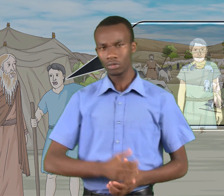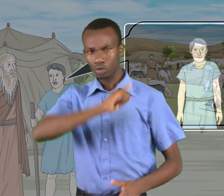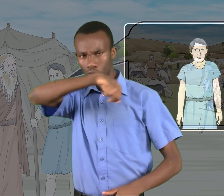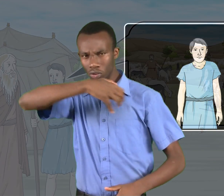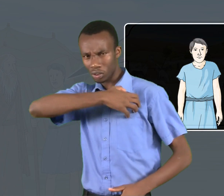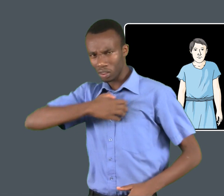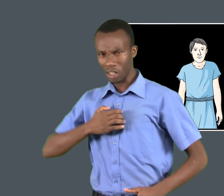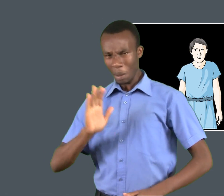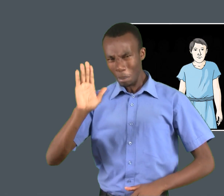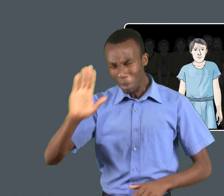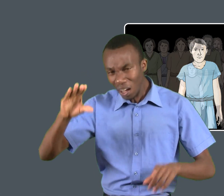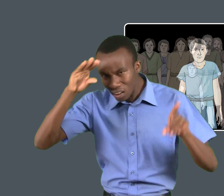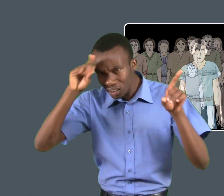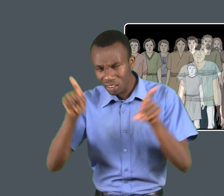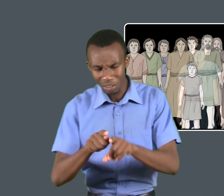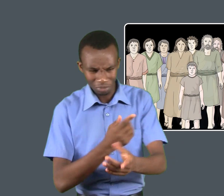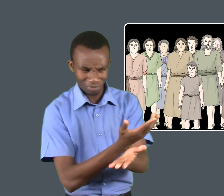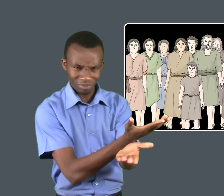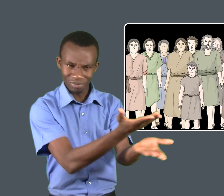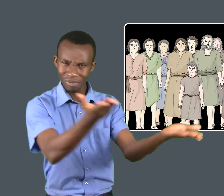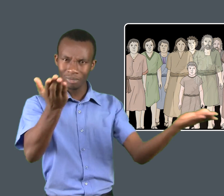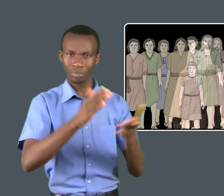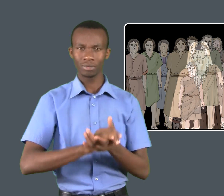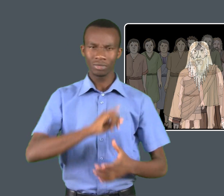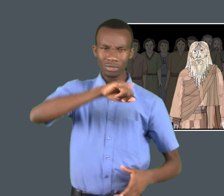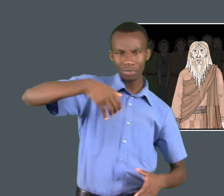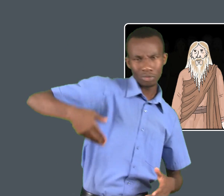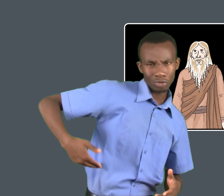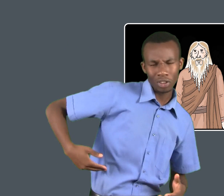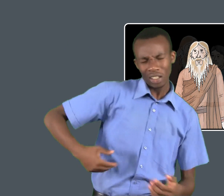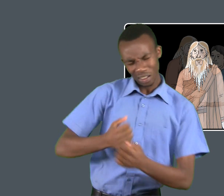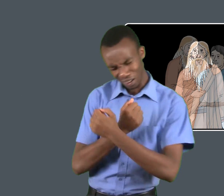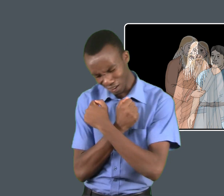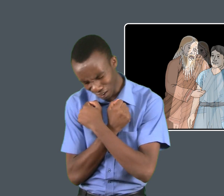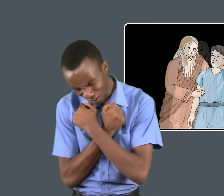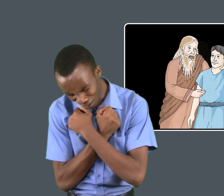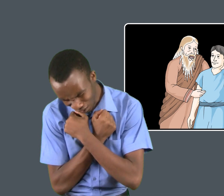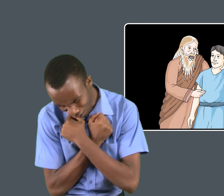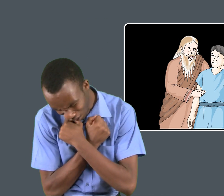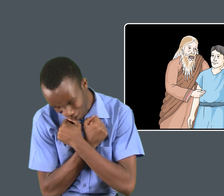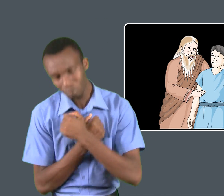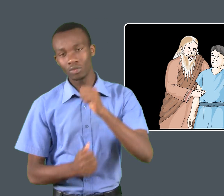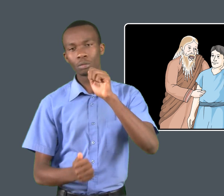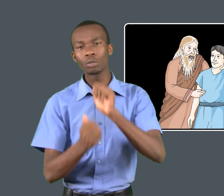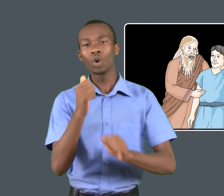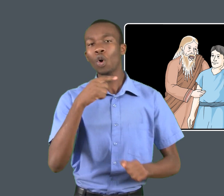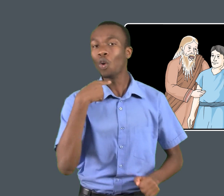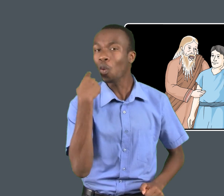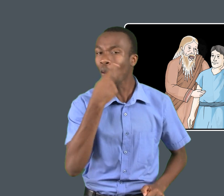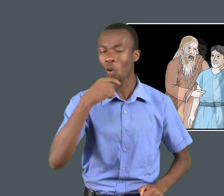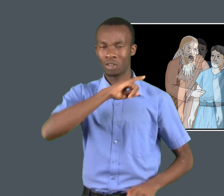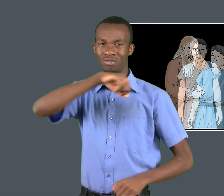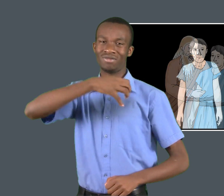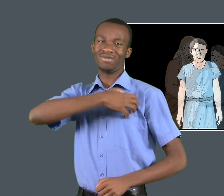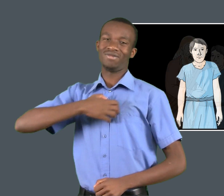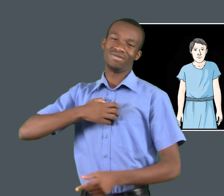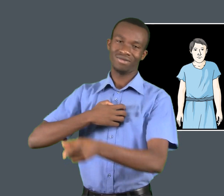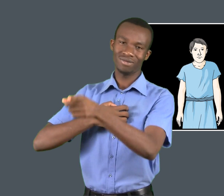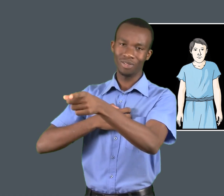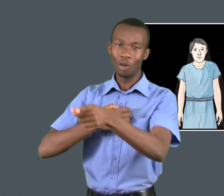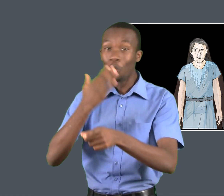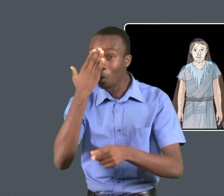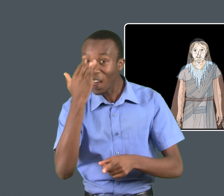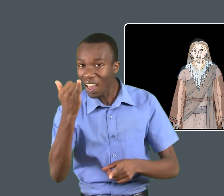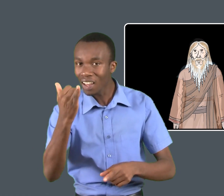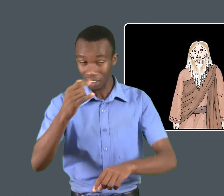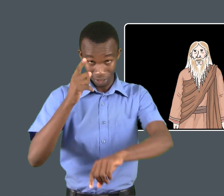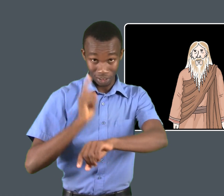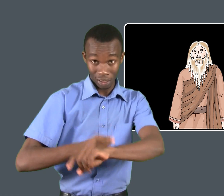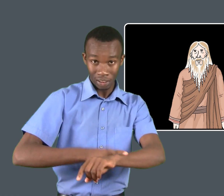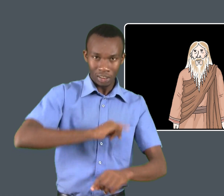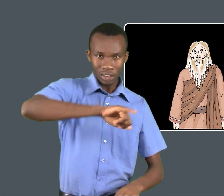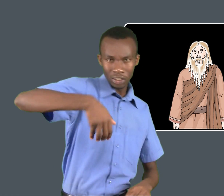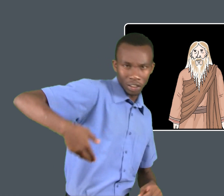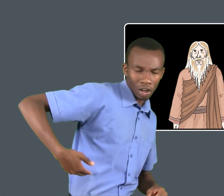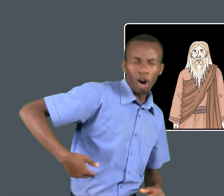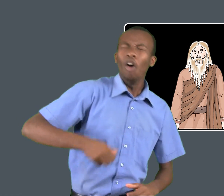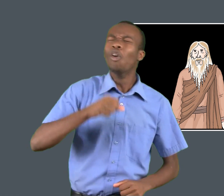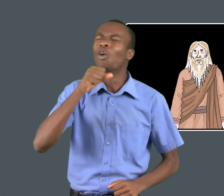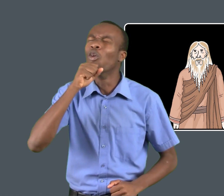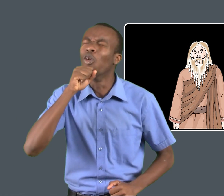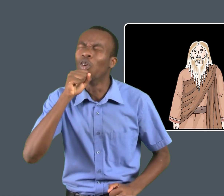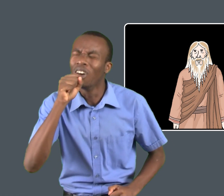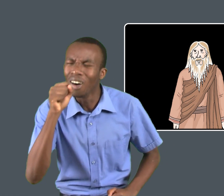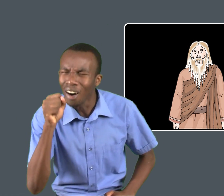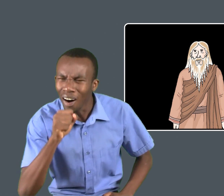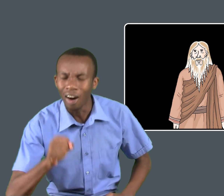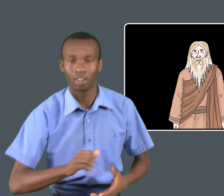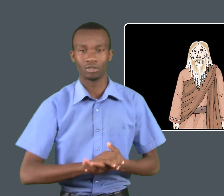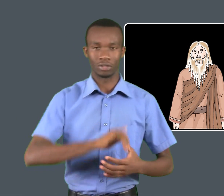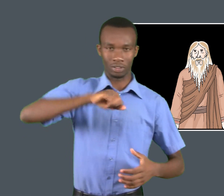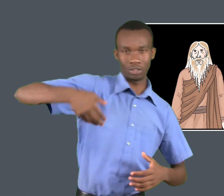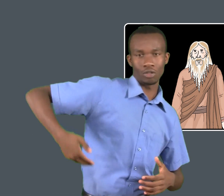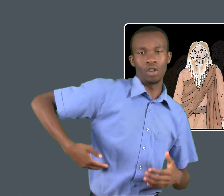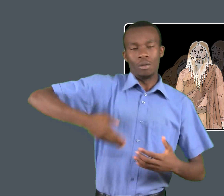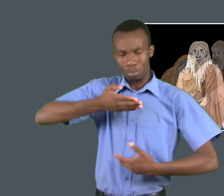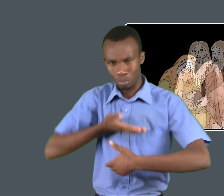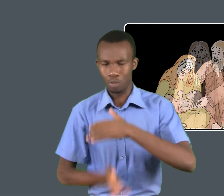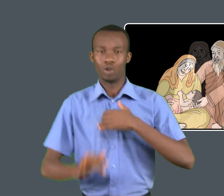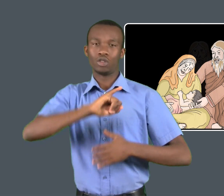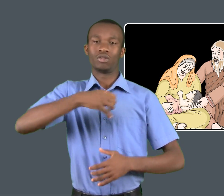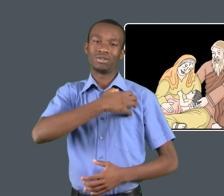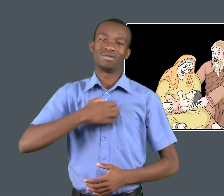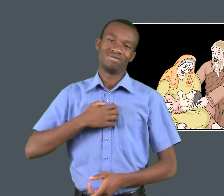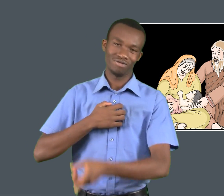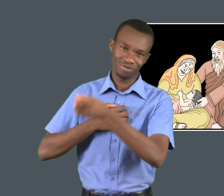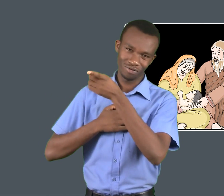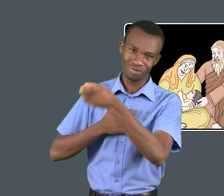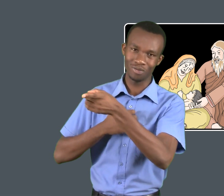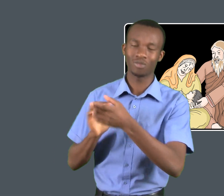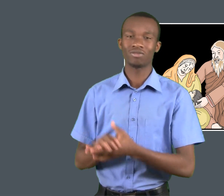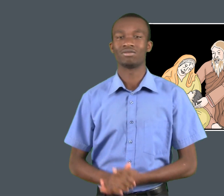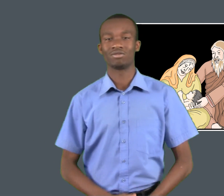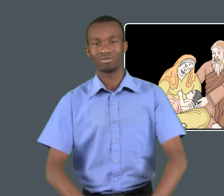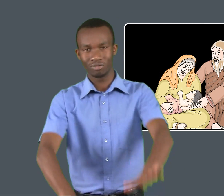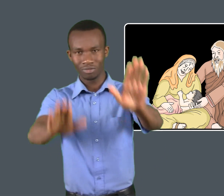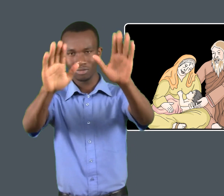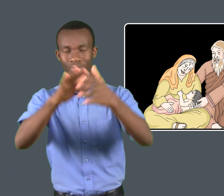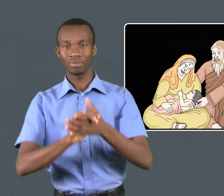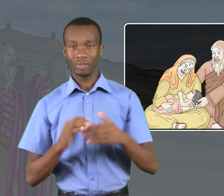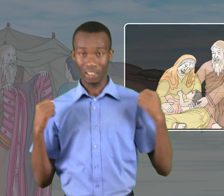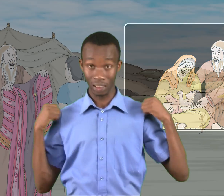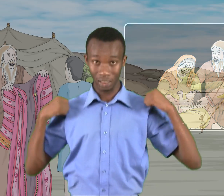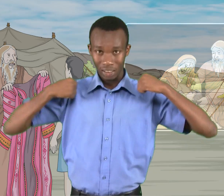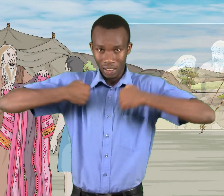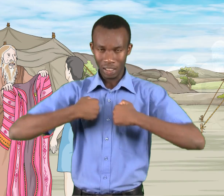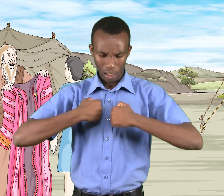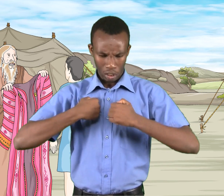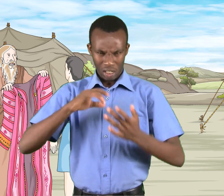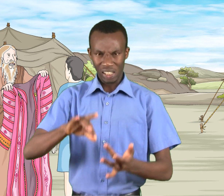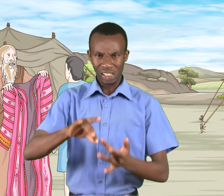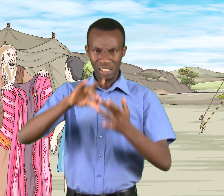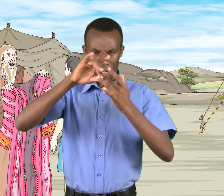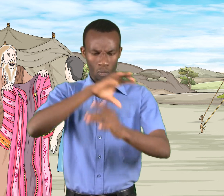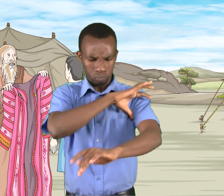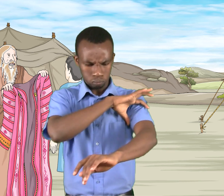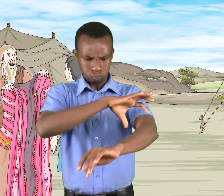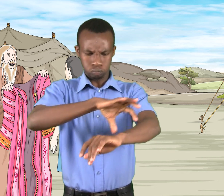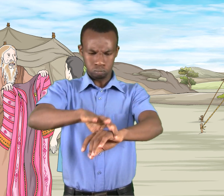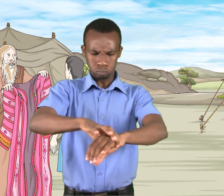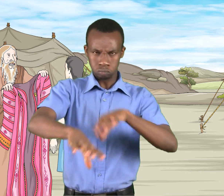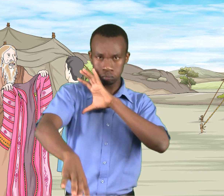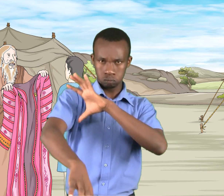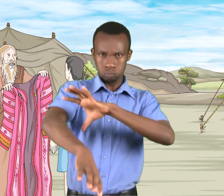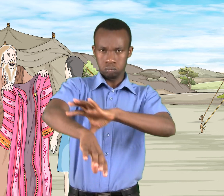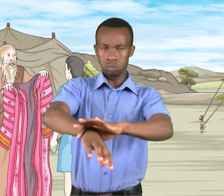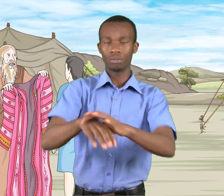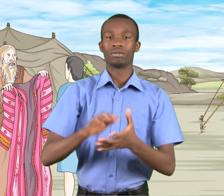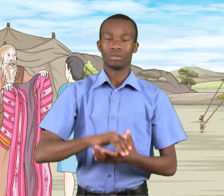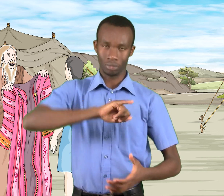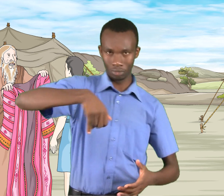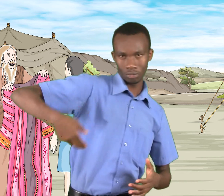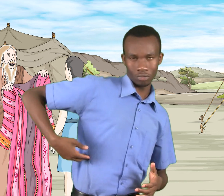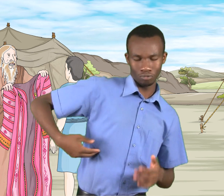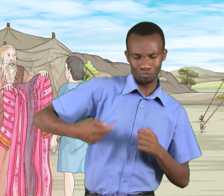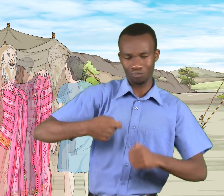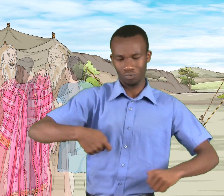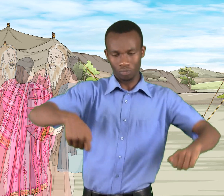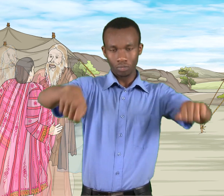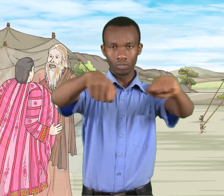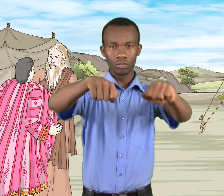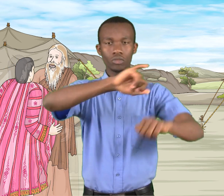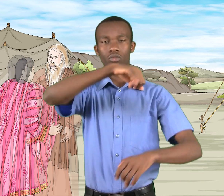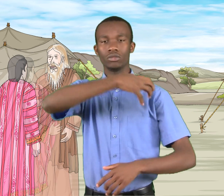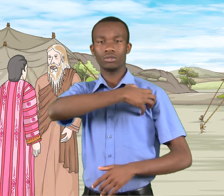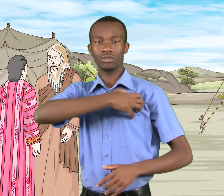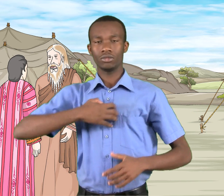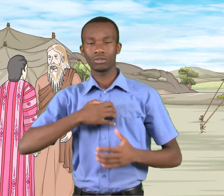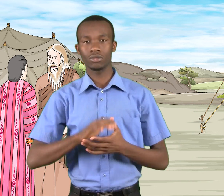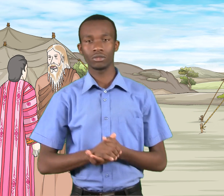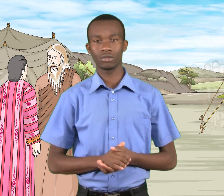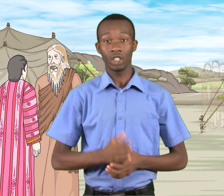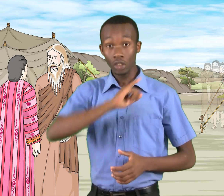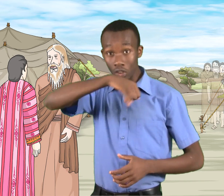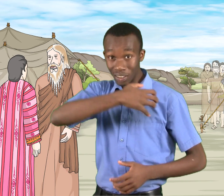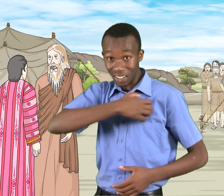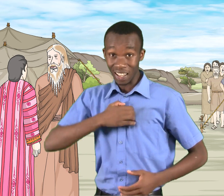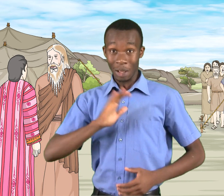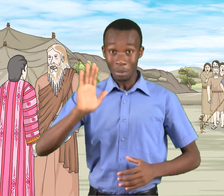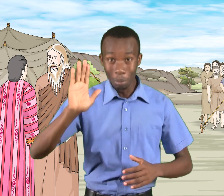Now Israel loved Joseph more than his other sons, because Joseph had been born to him in his old age; so he made him a robe of many colors.